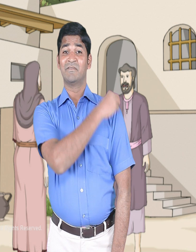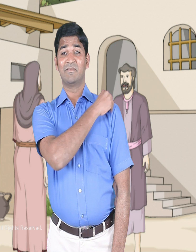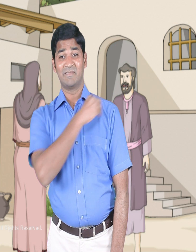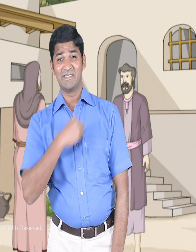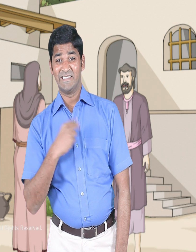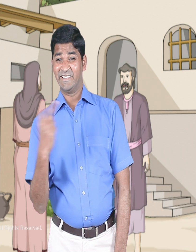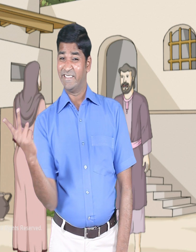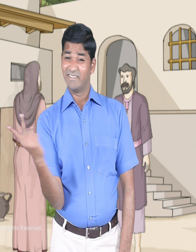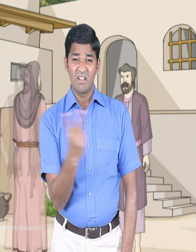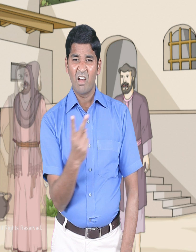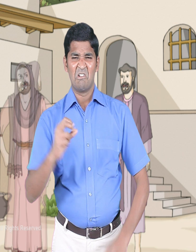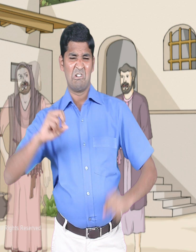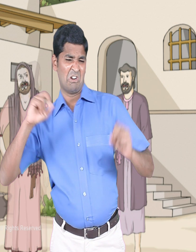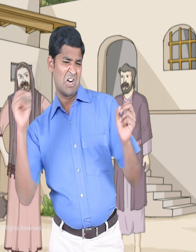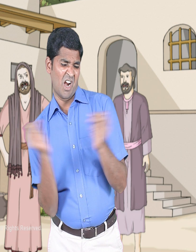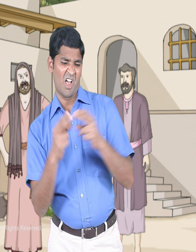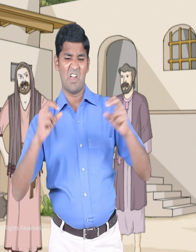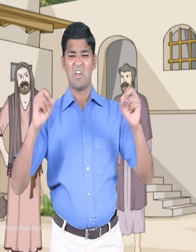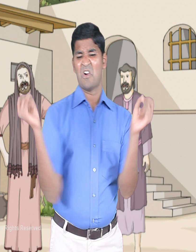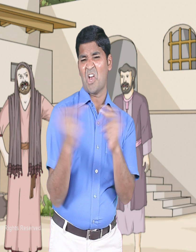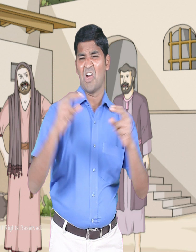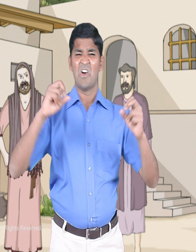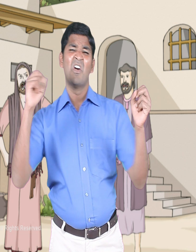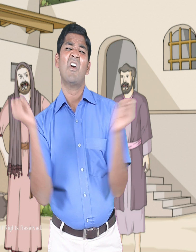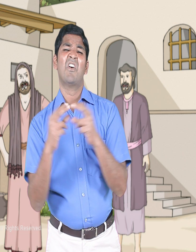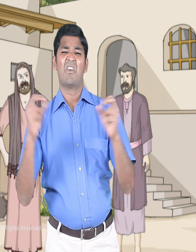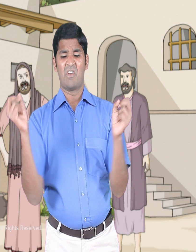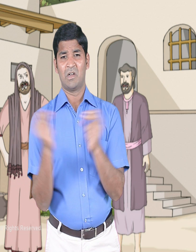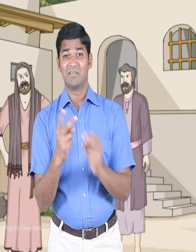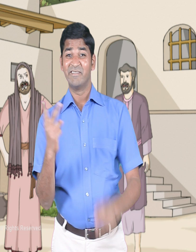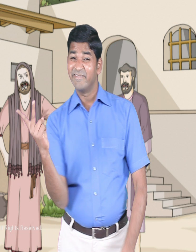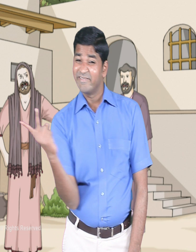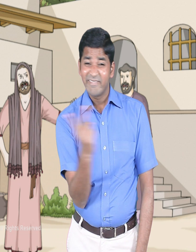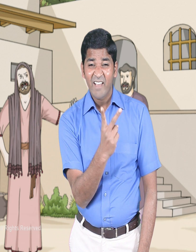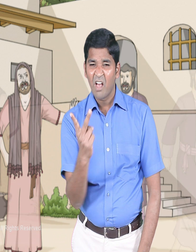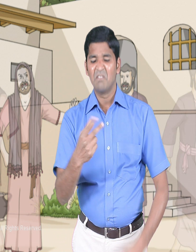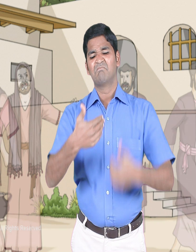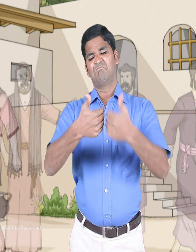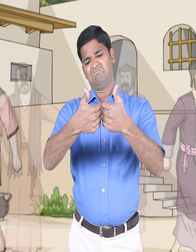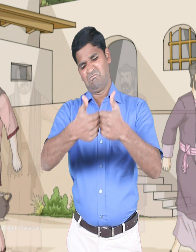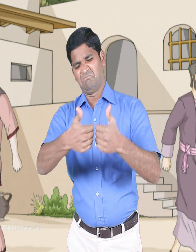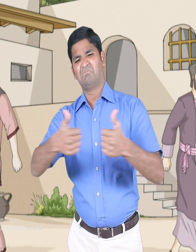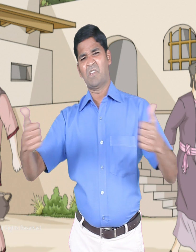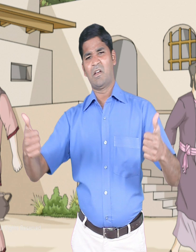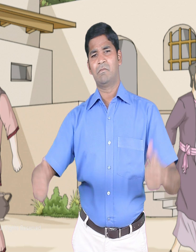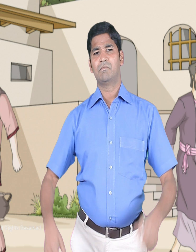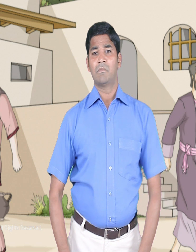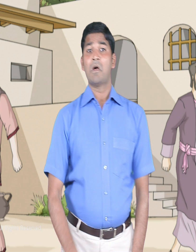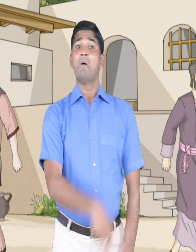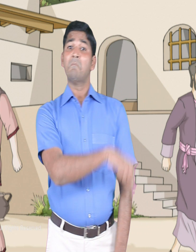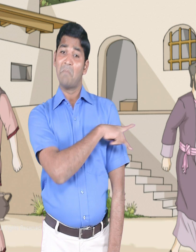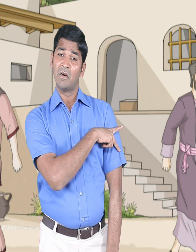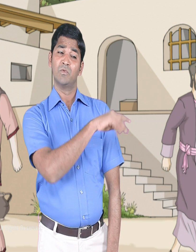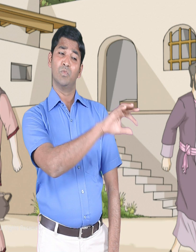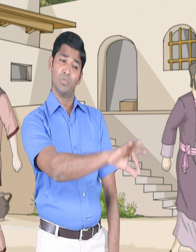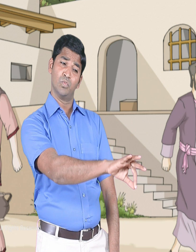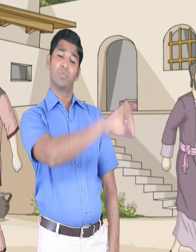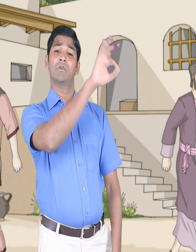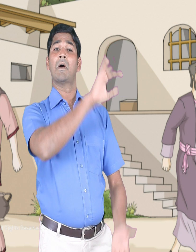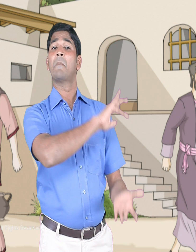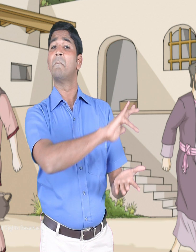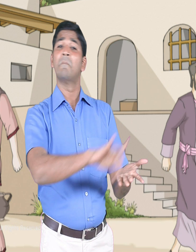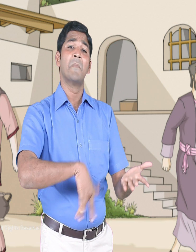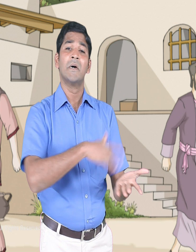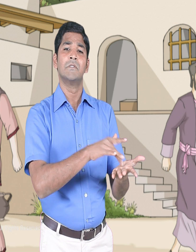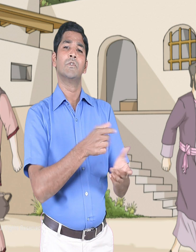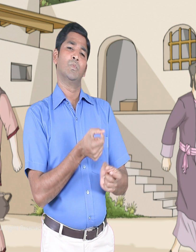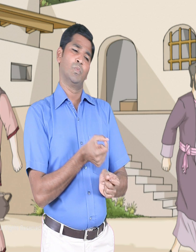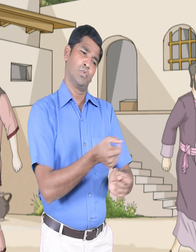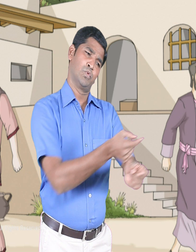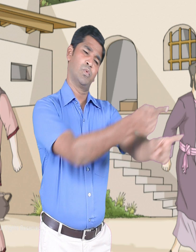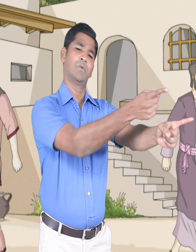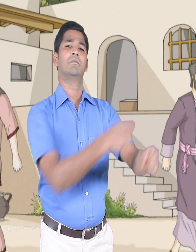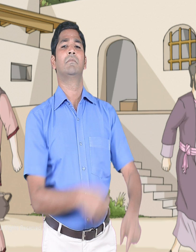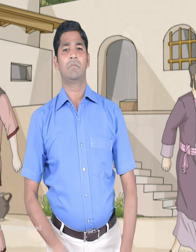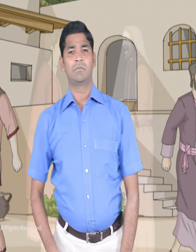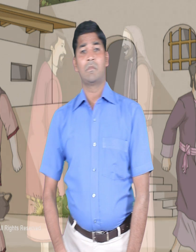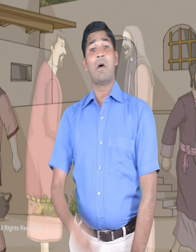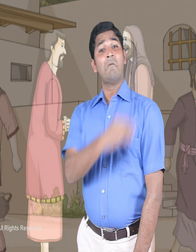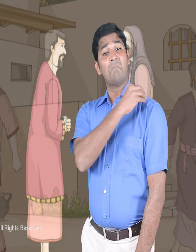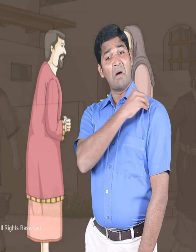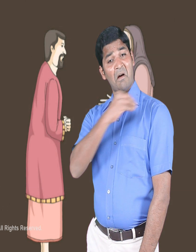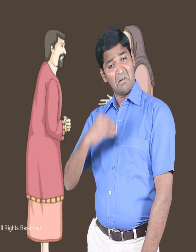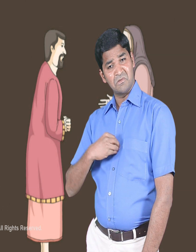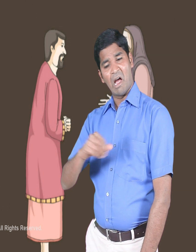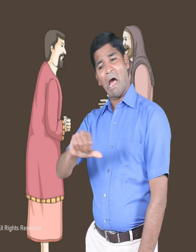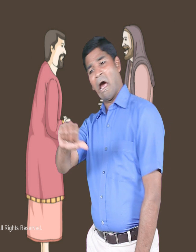Their disagreement was so sharp that they parted company.